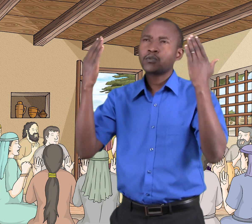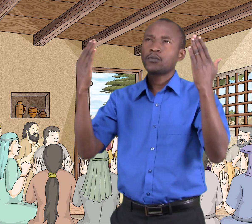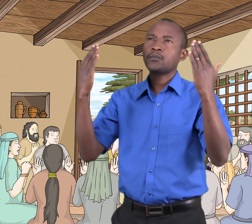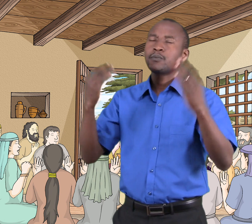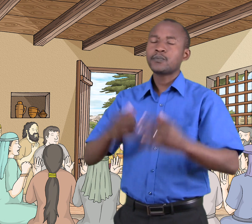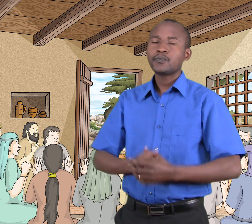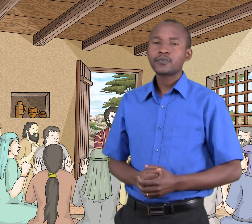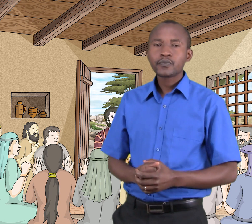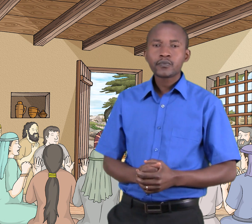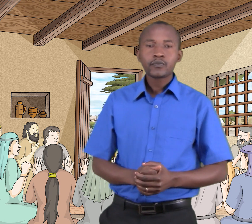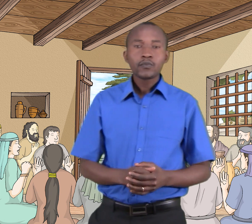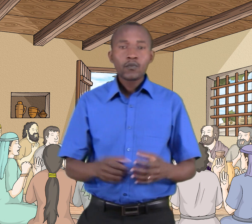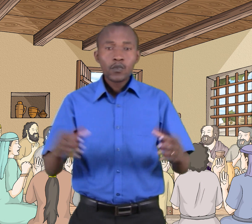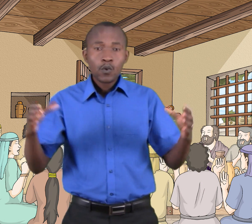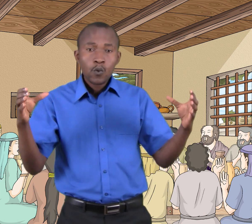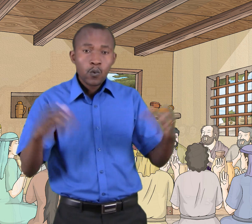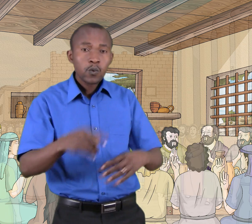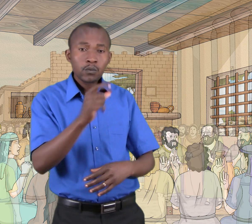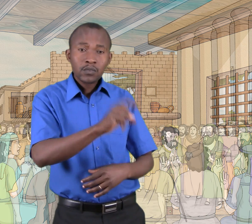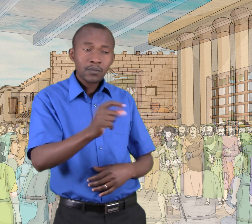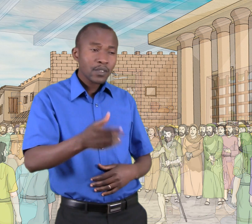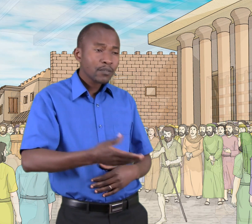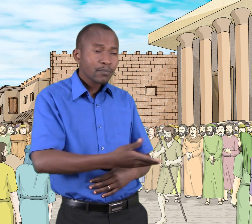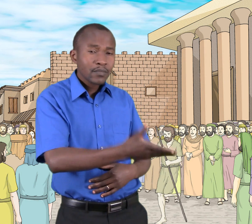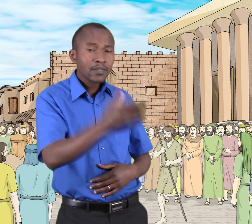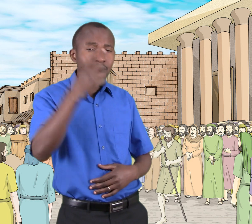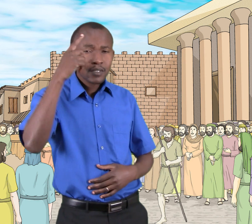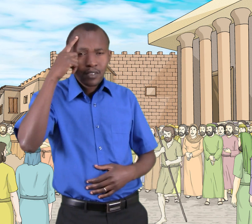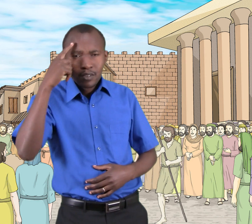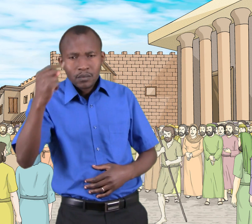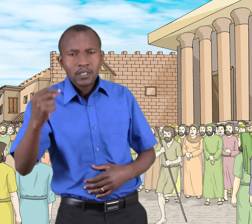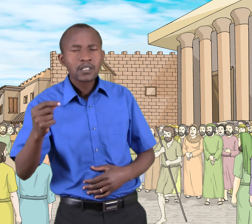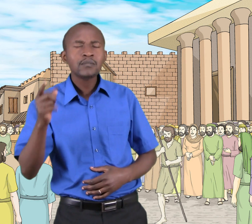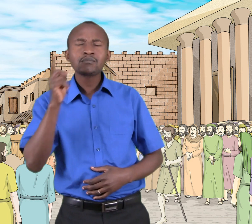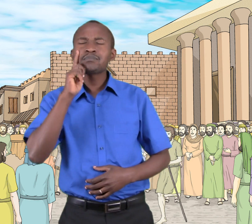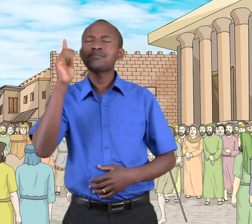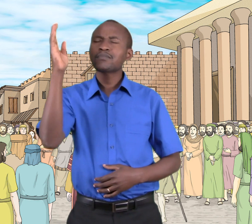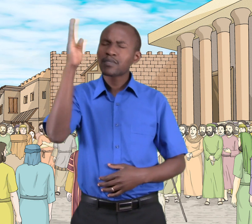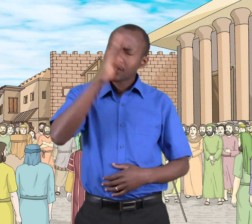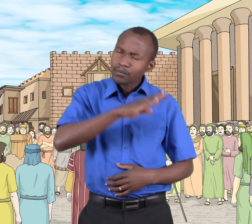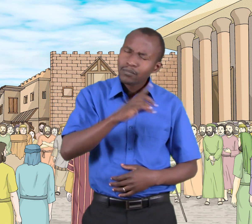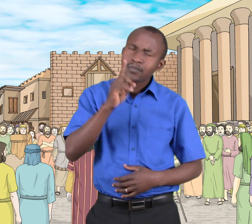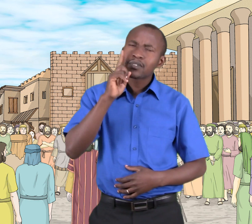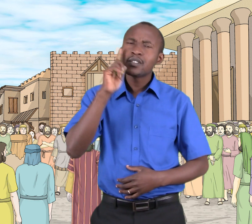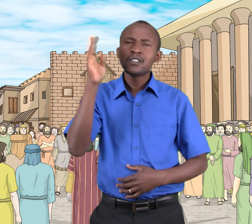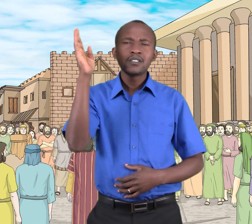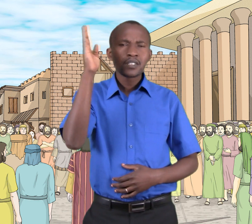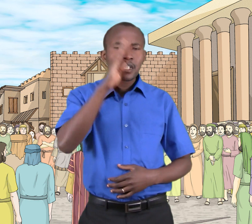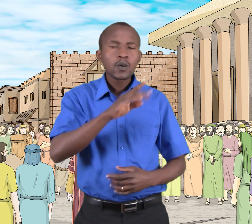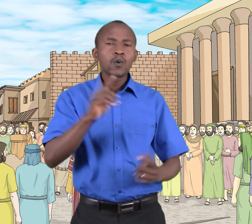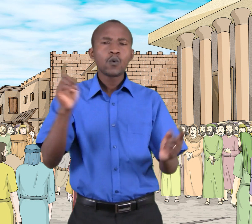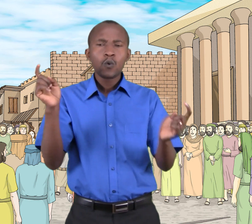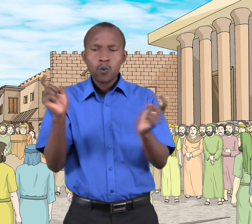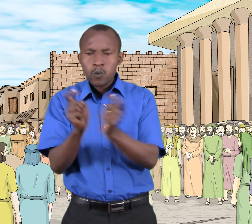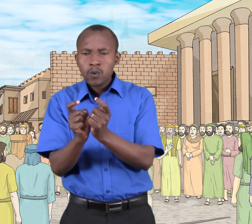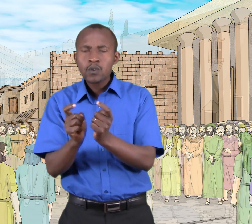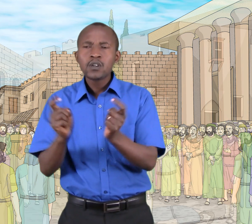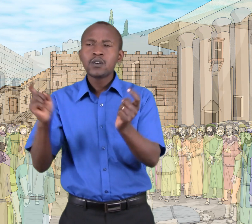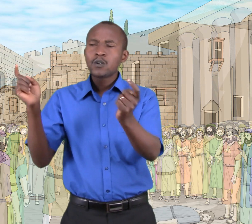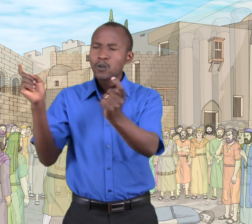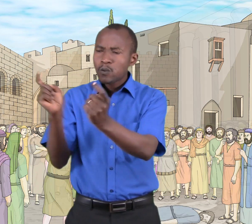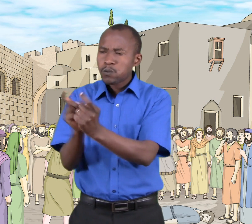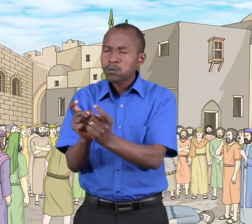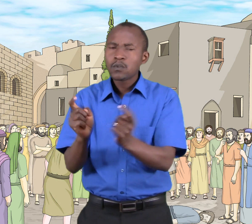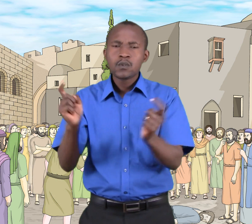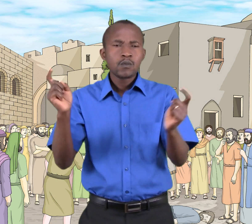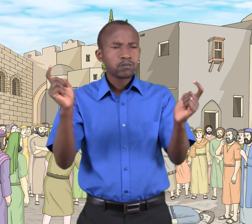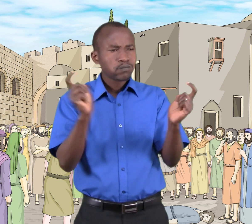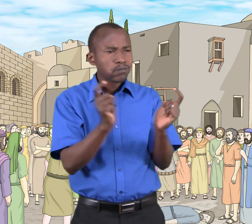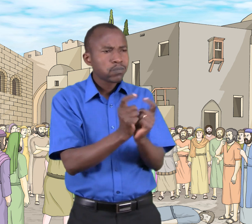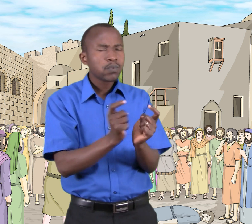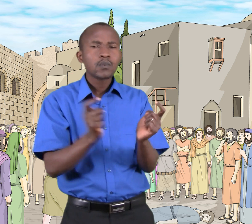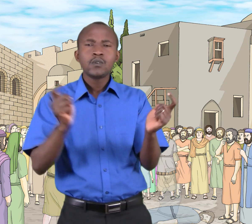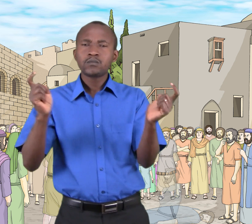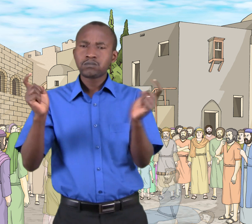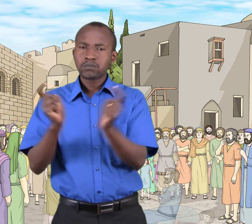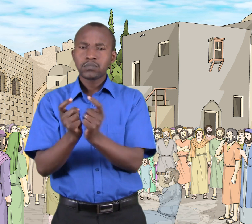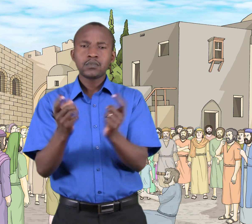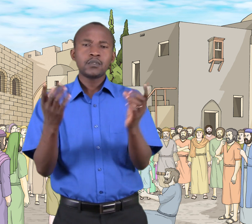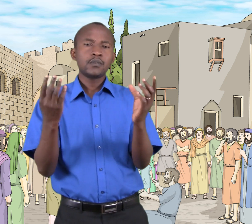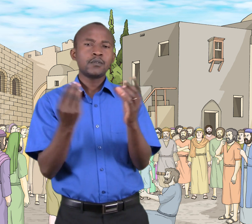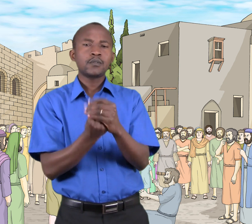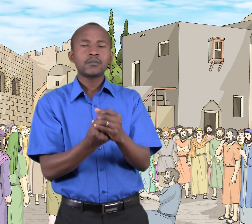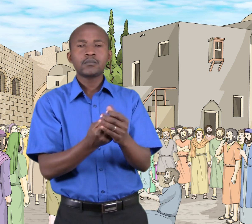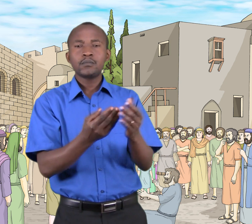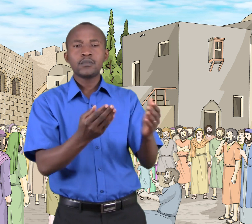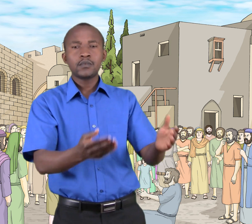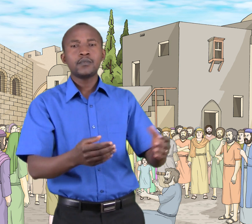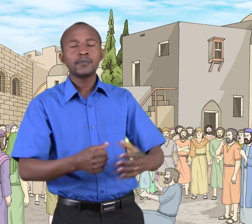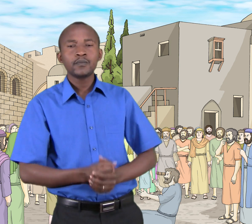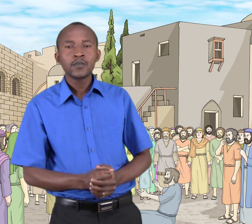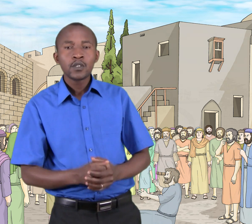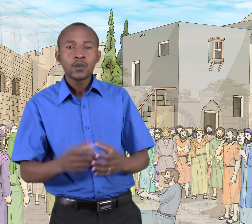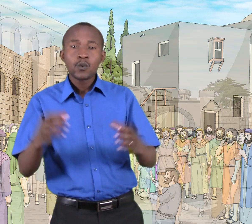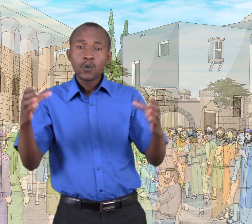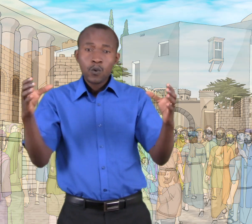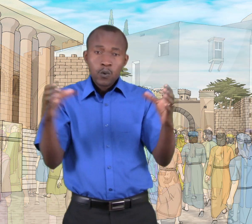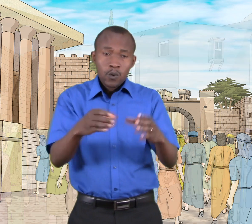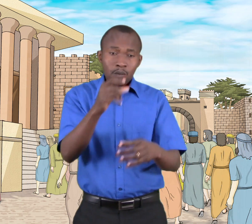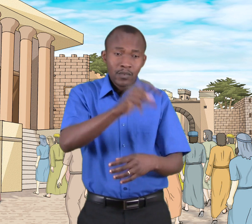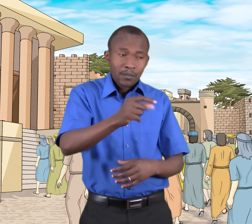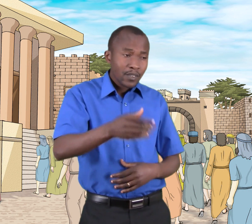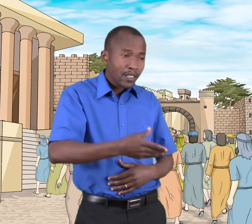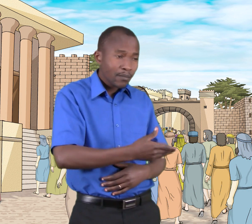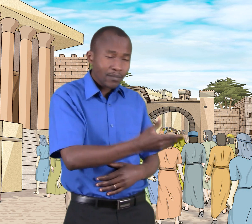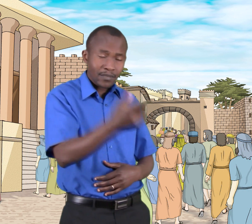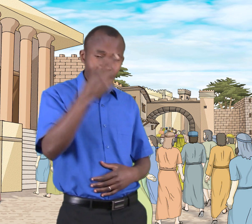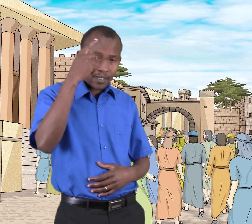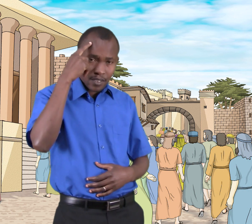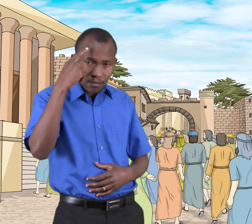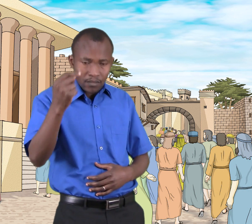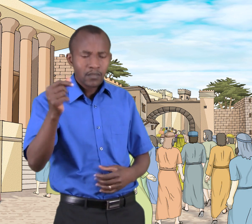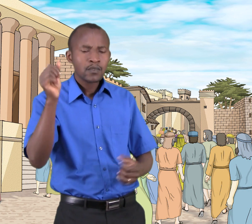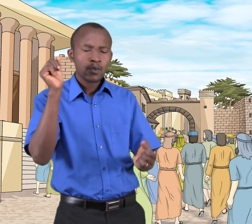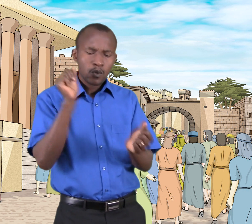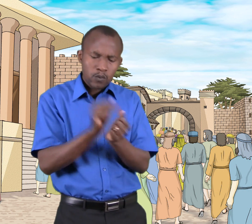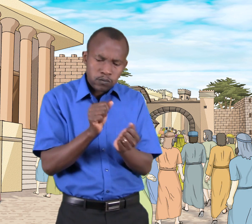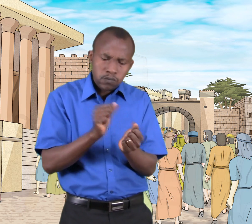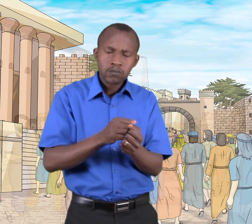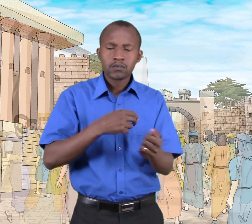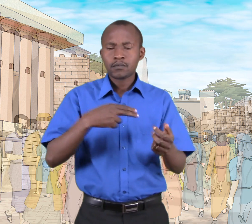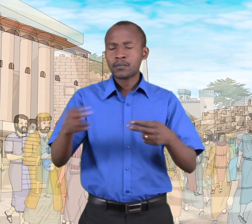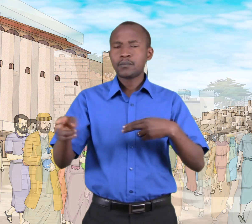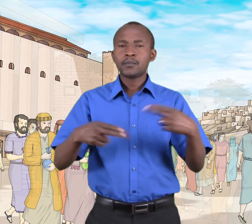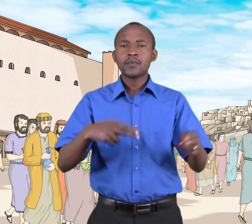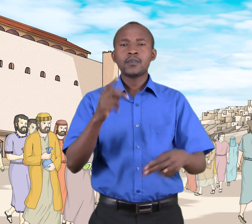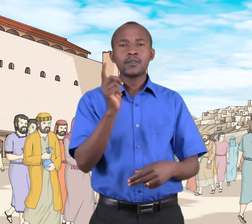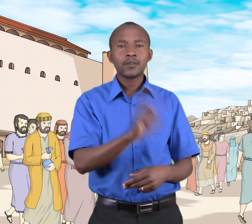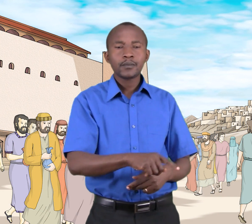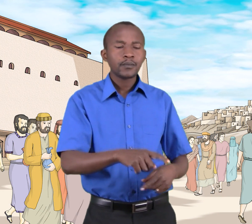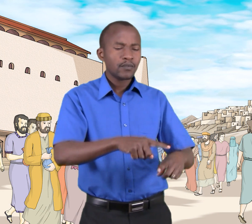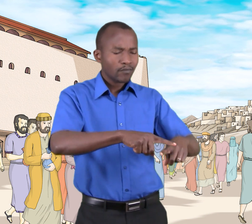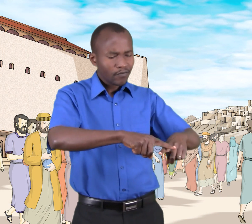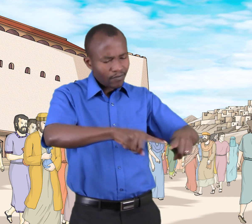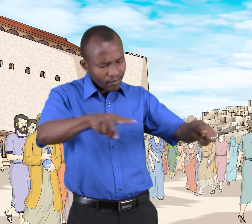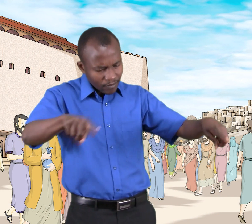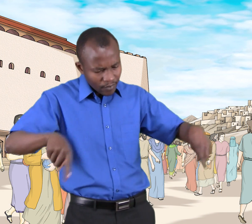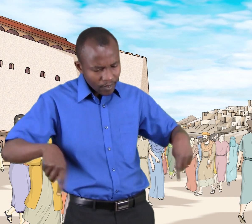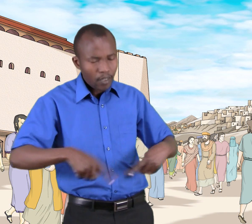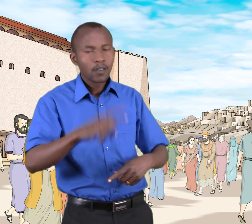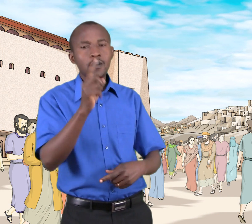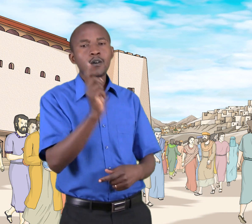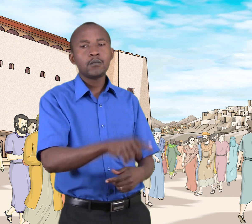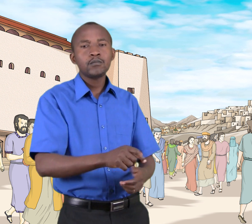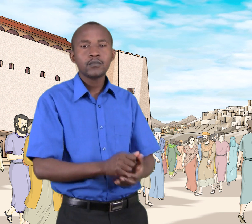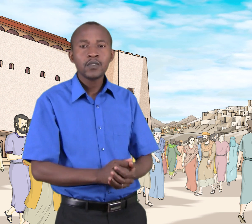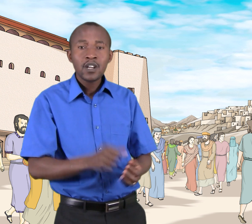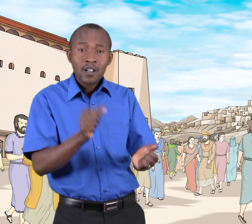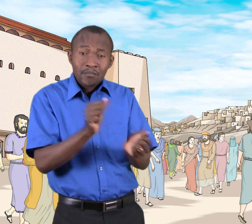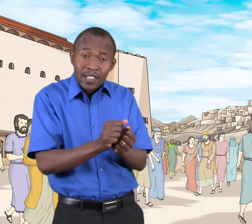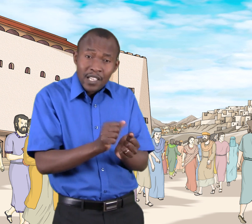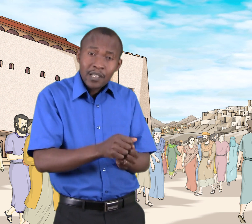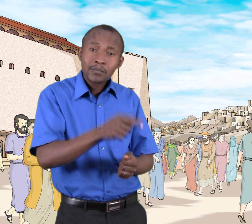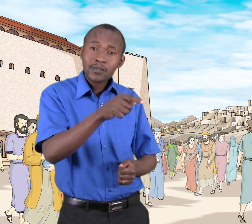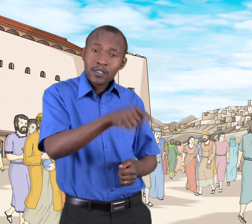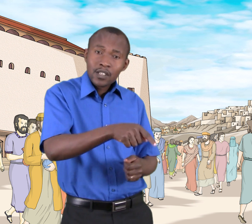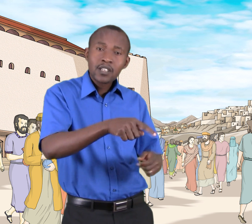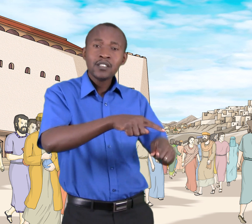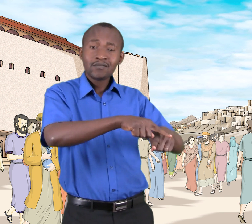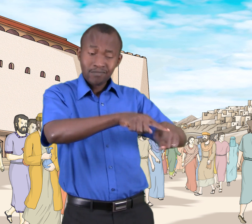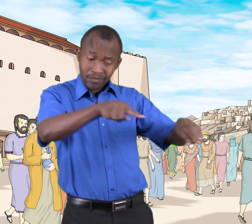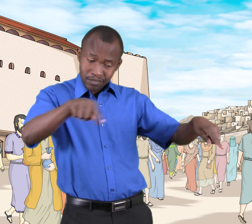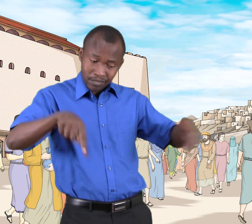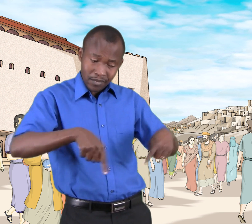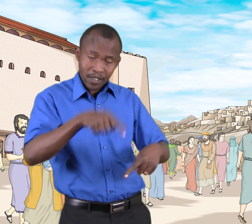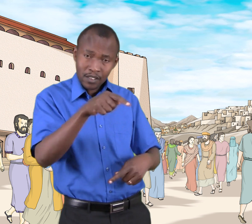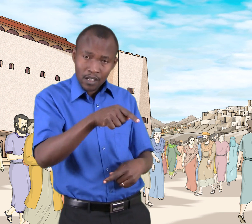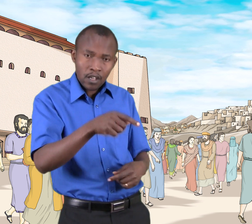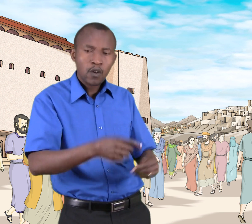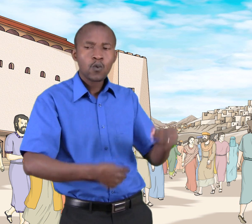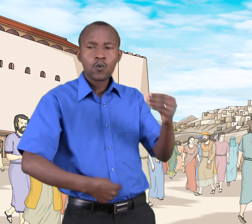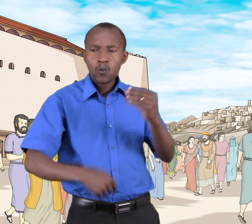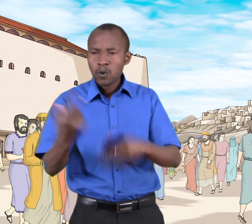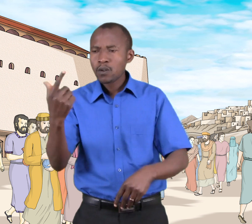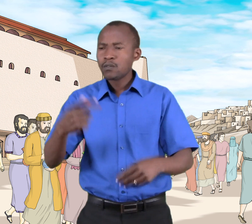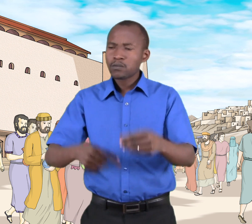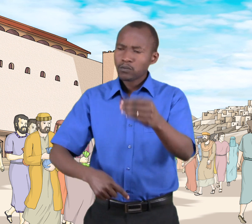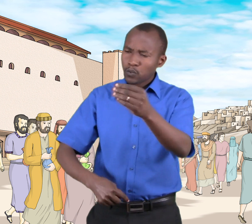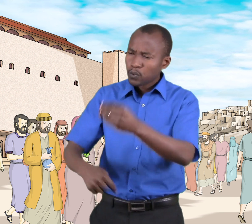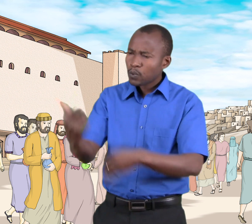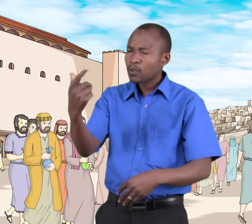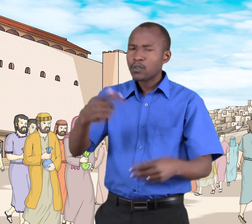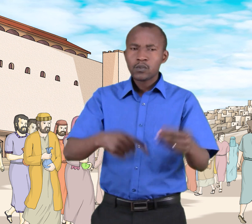A sense of awe came over everyone, and the apostles performed many wonders and signs.